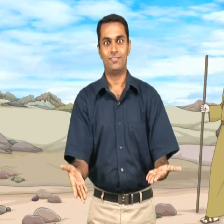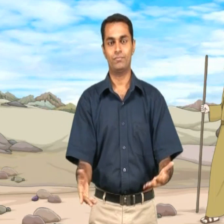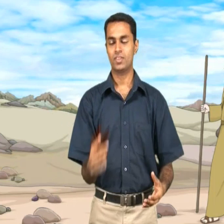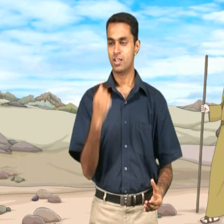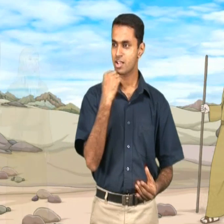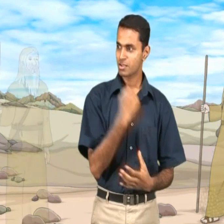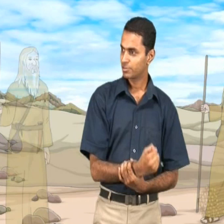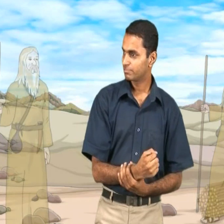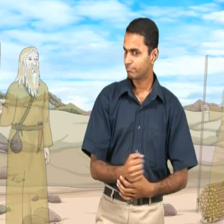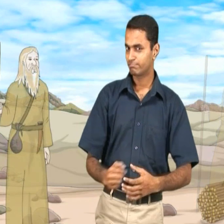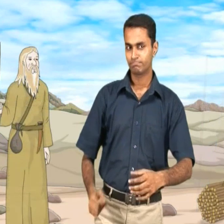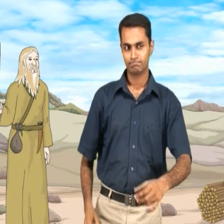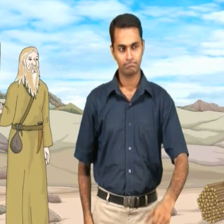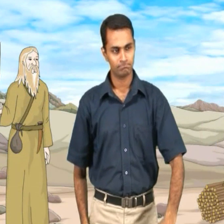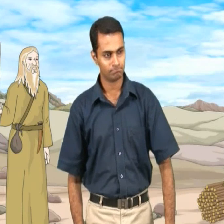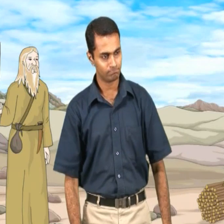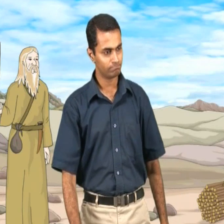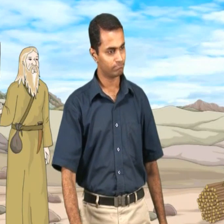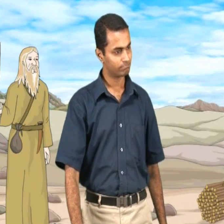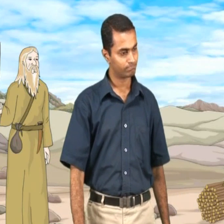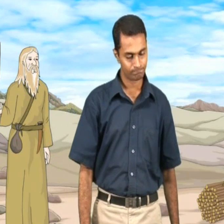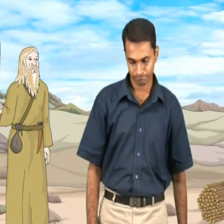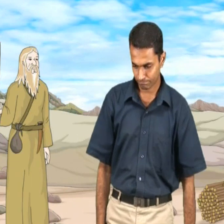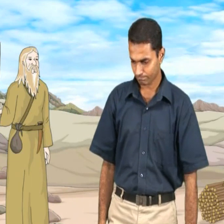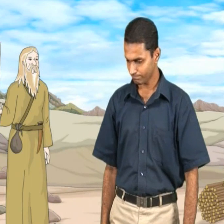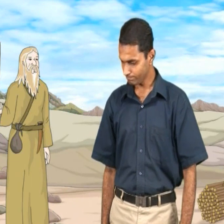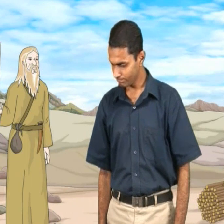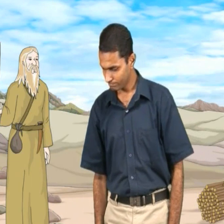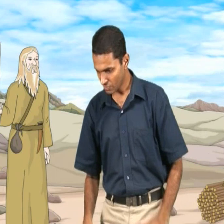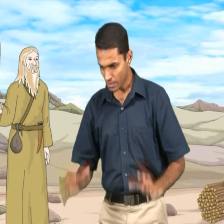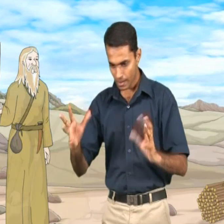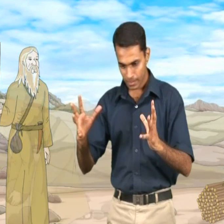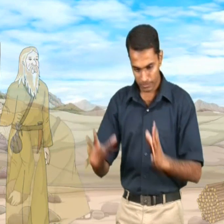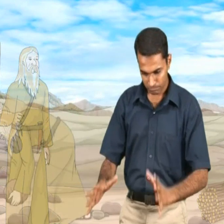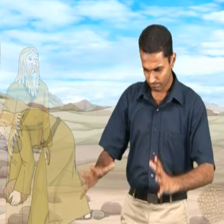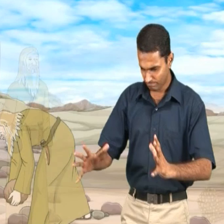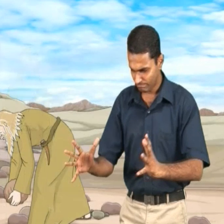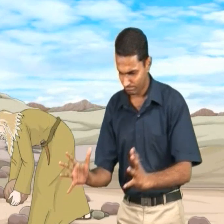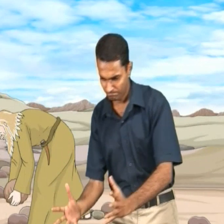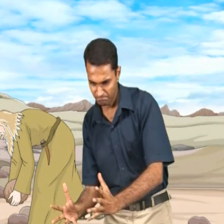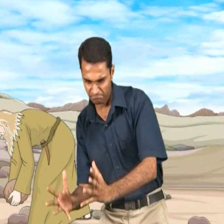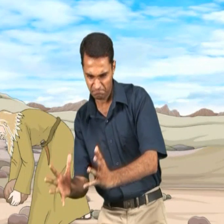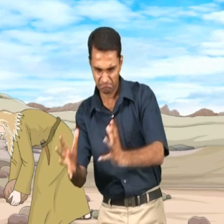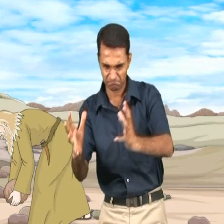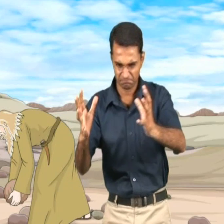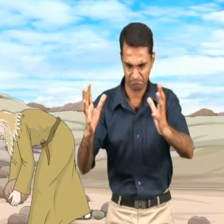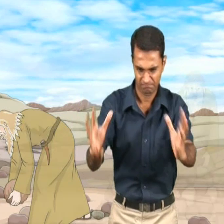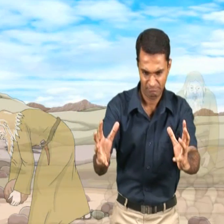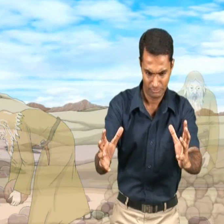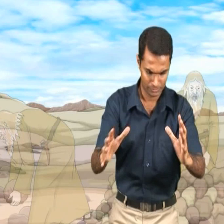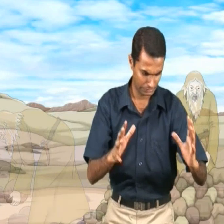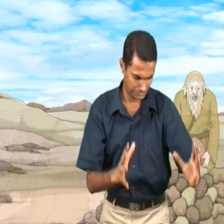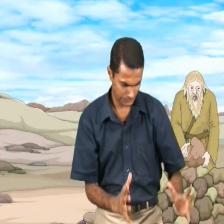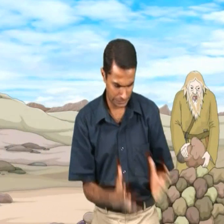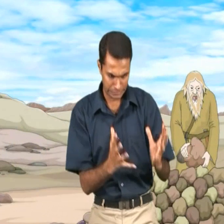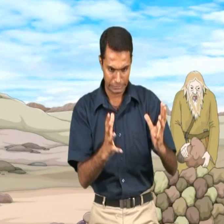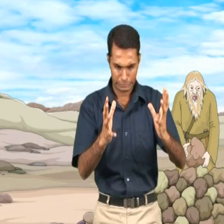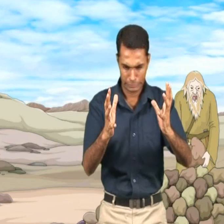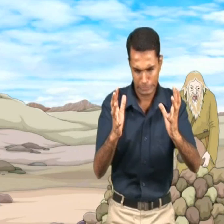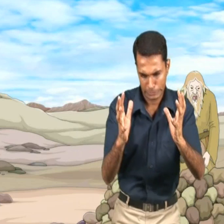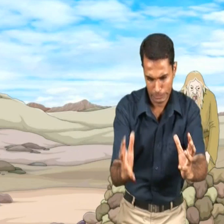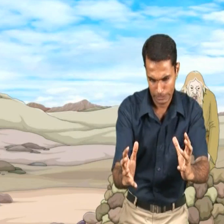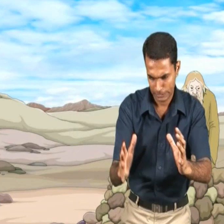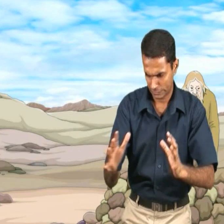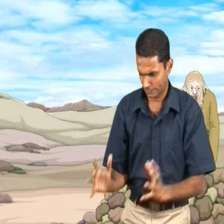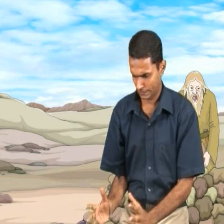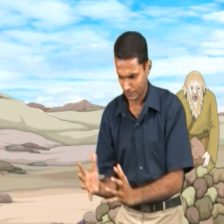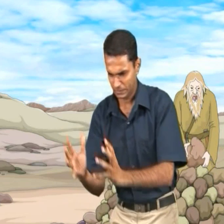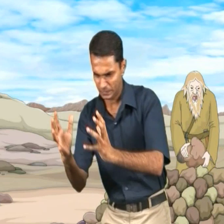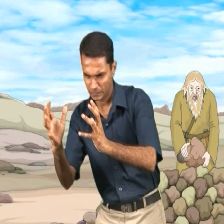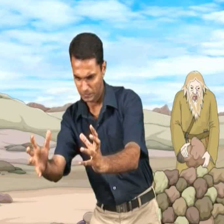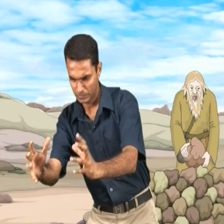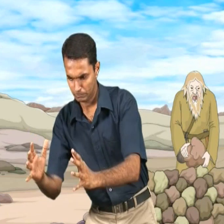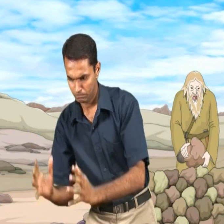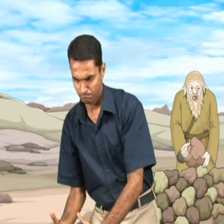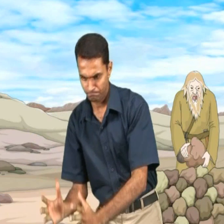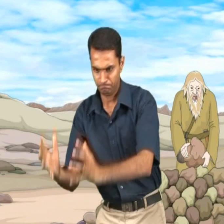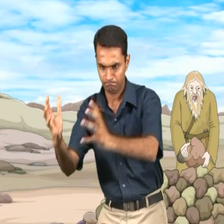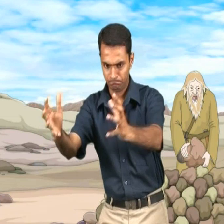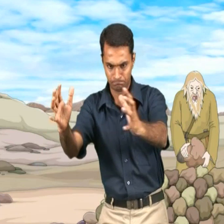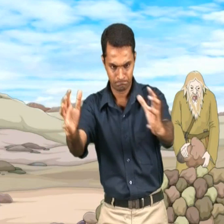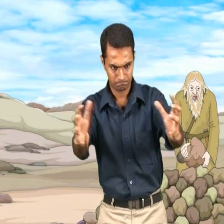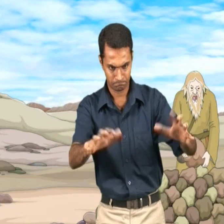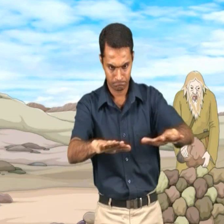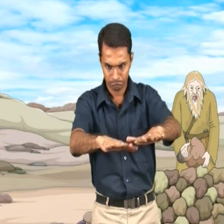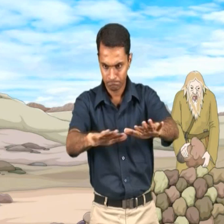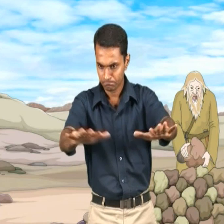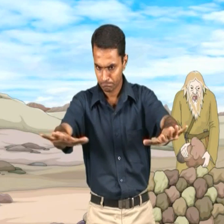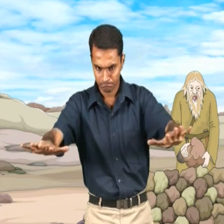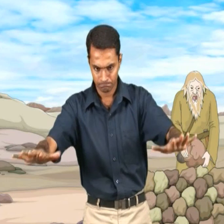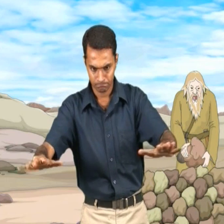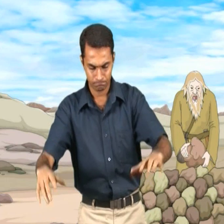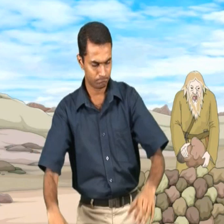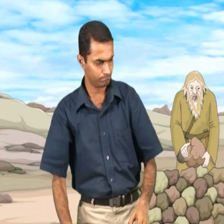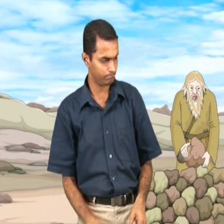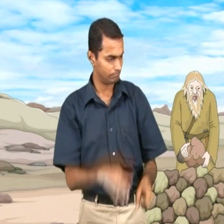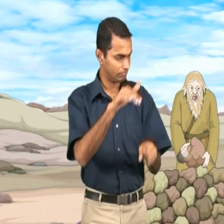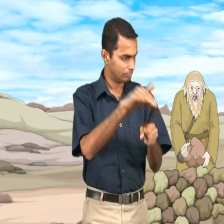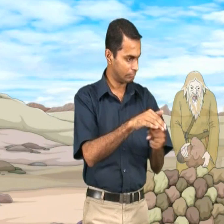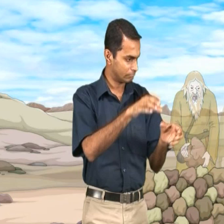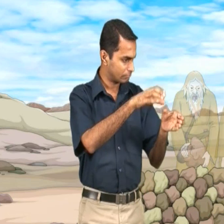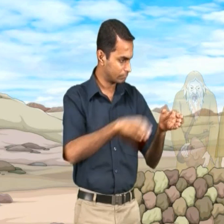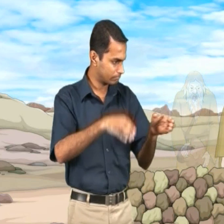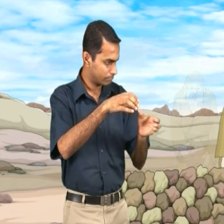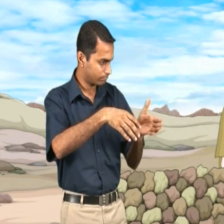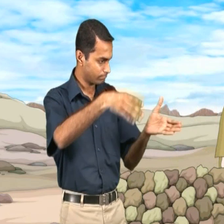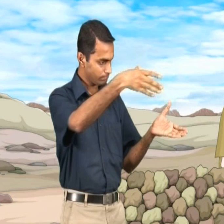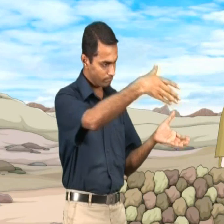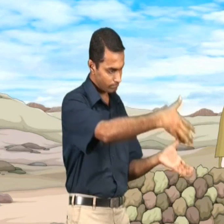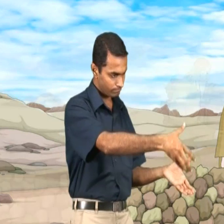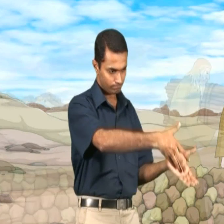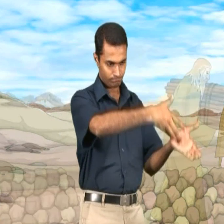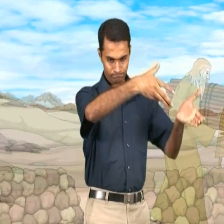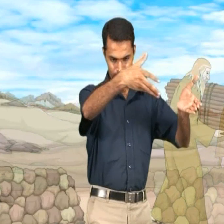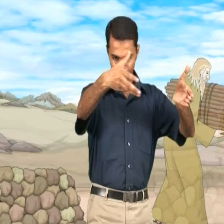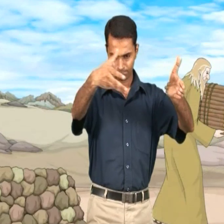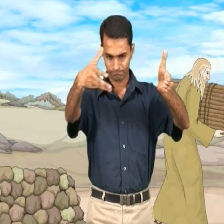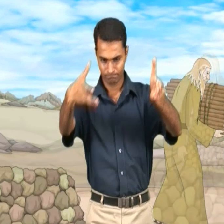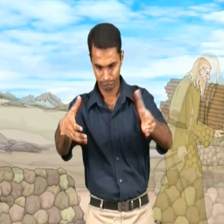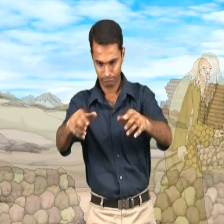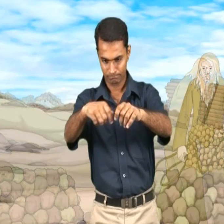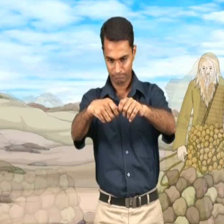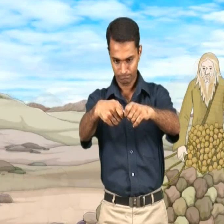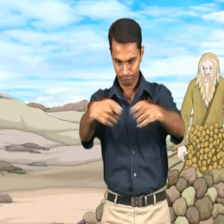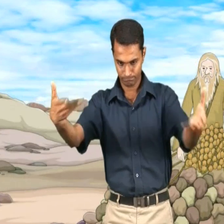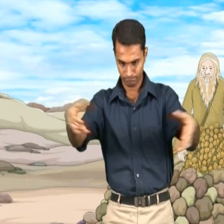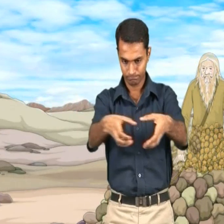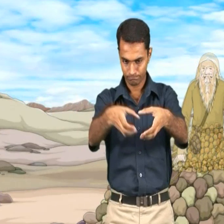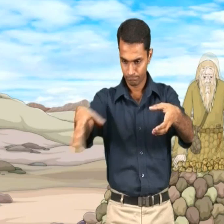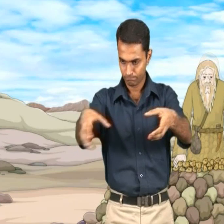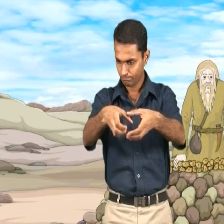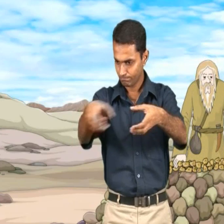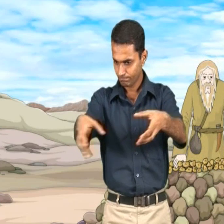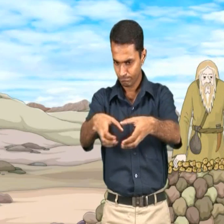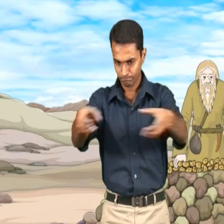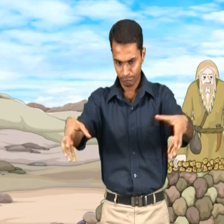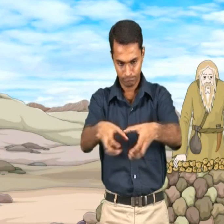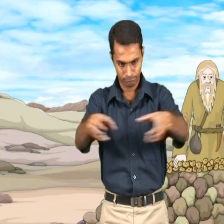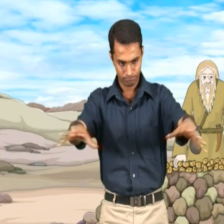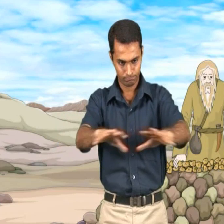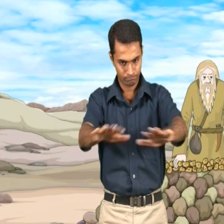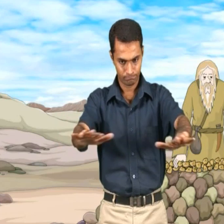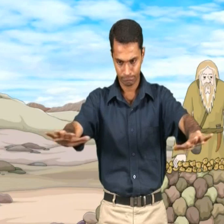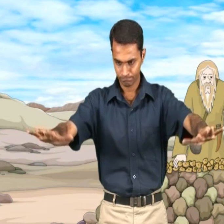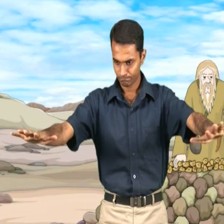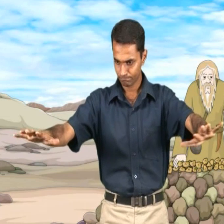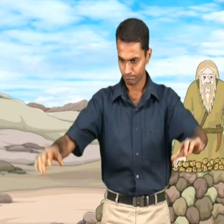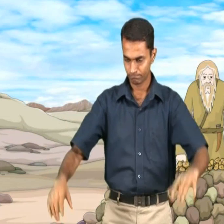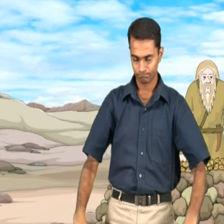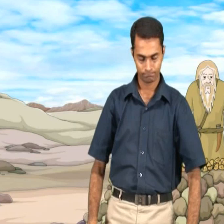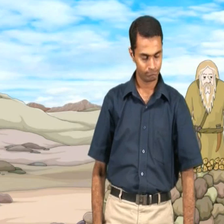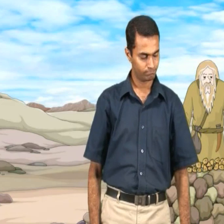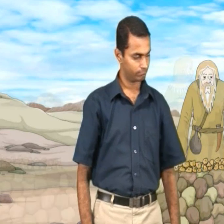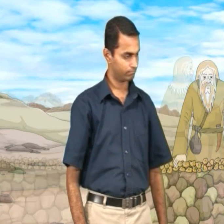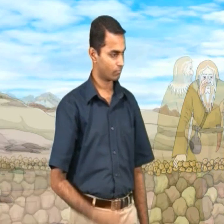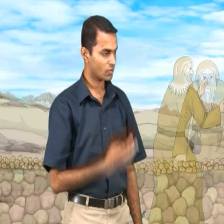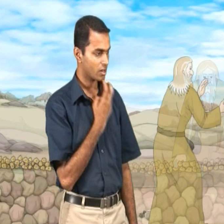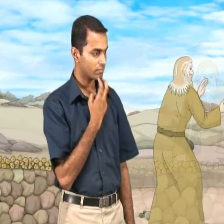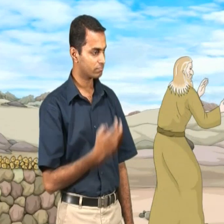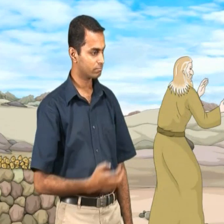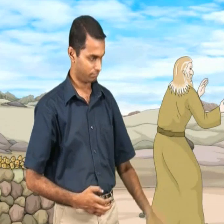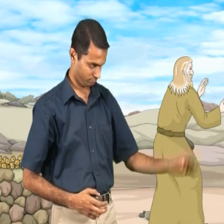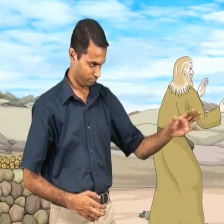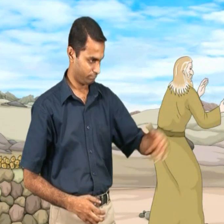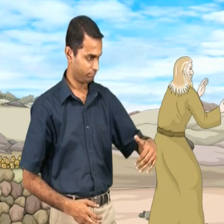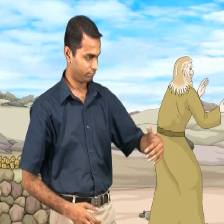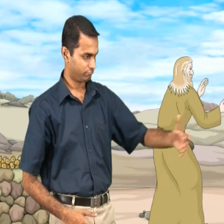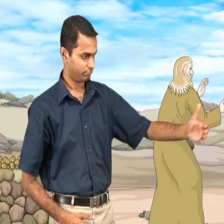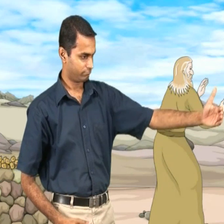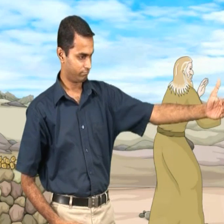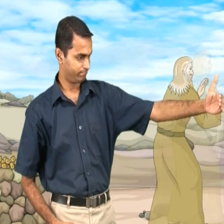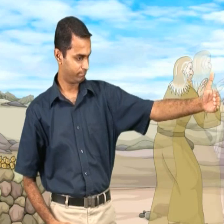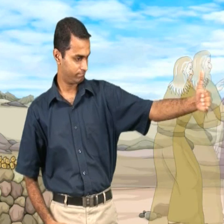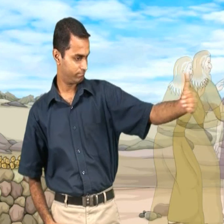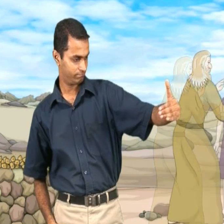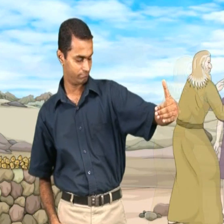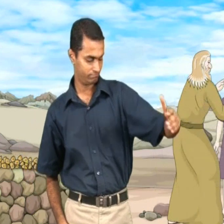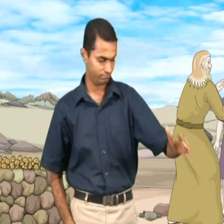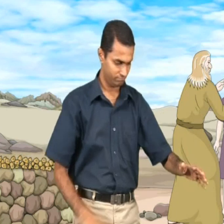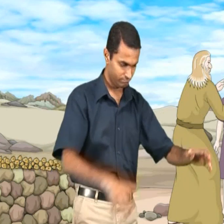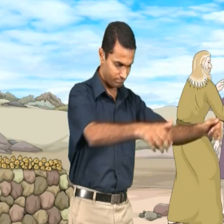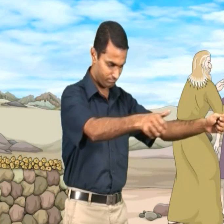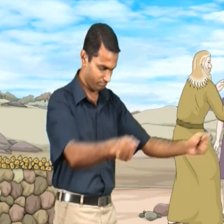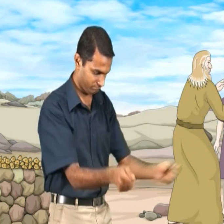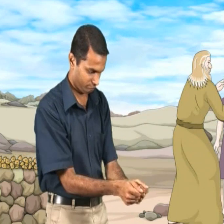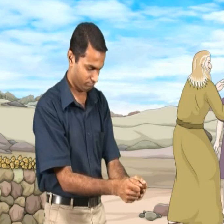When they arrived at the place God had designated, Abraham built the altar there and arranged the wood.